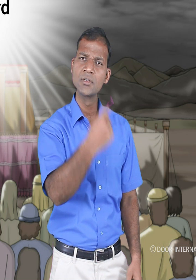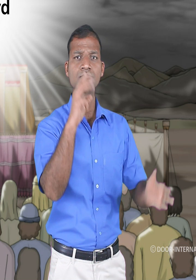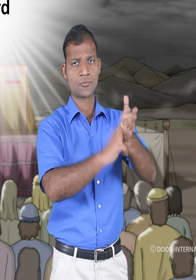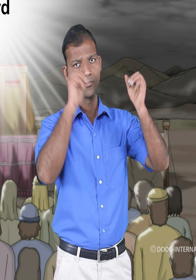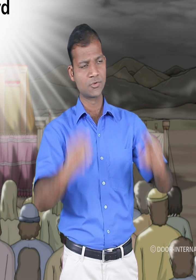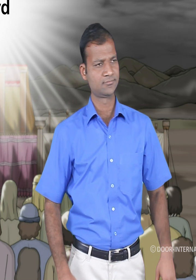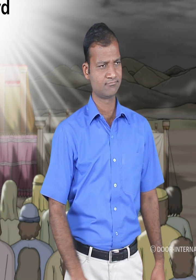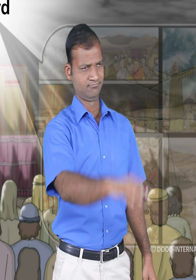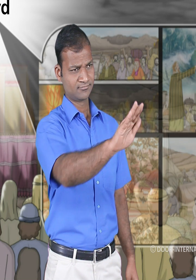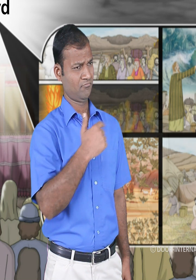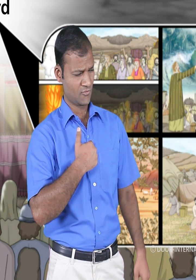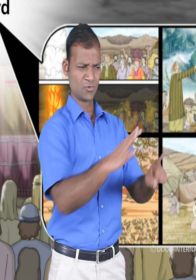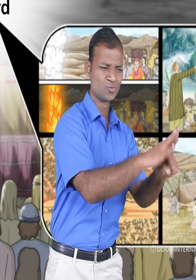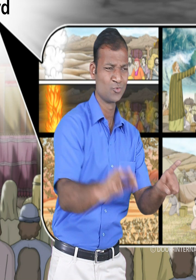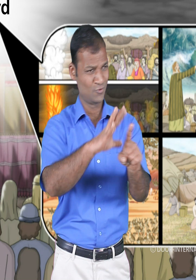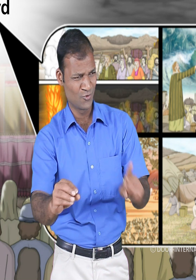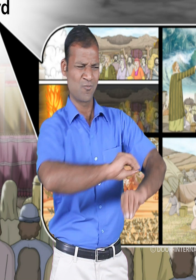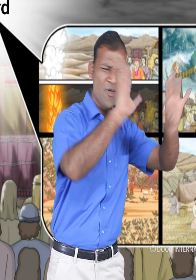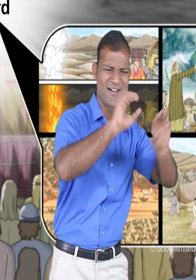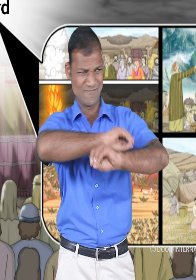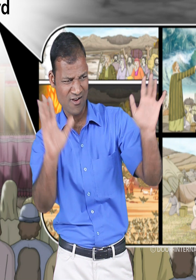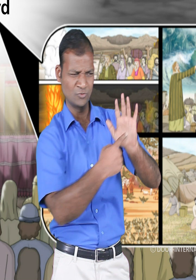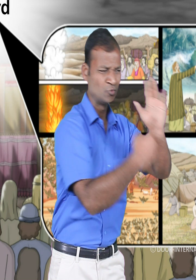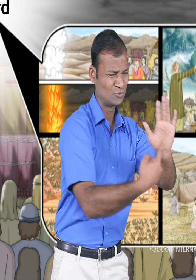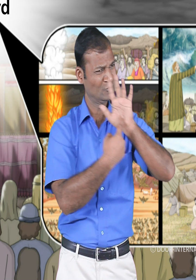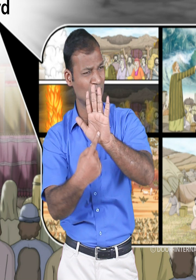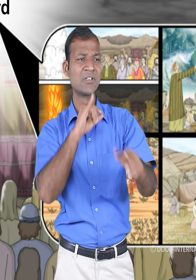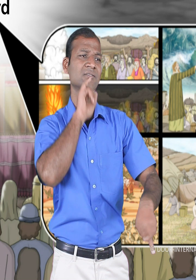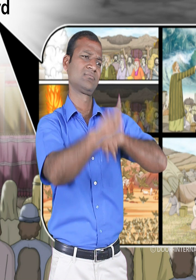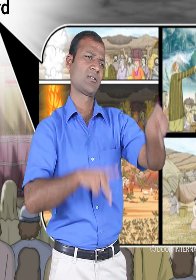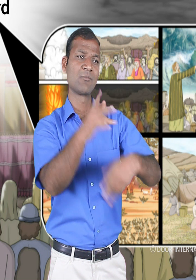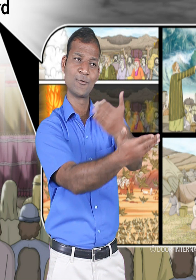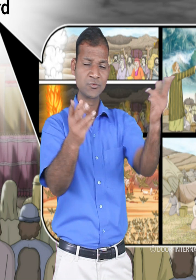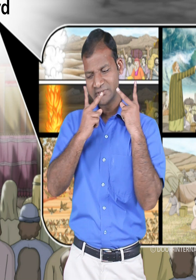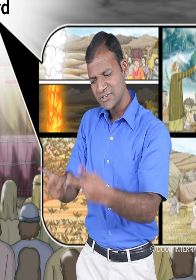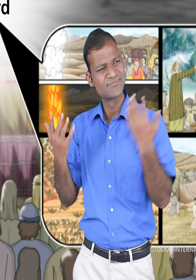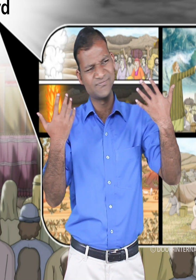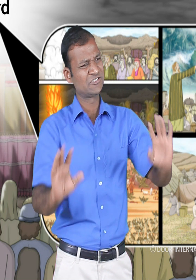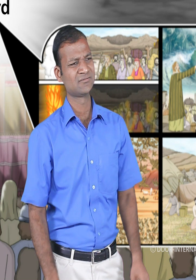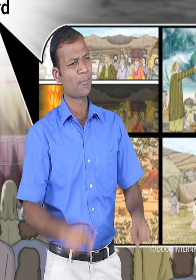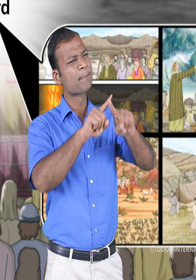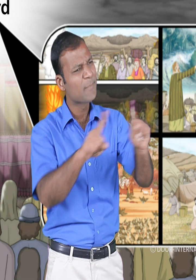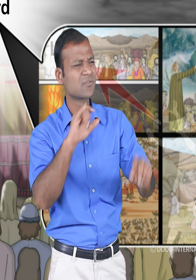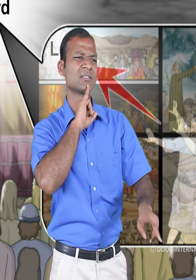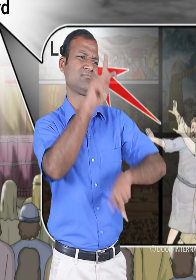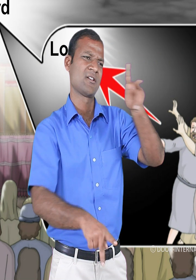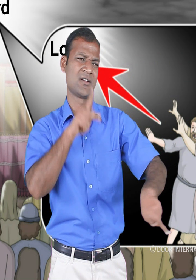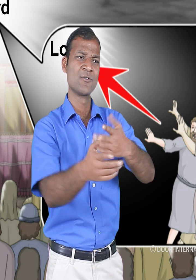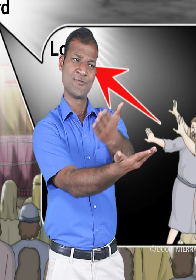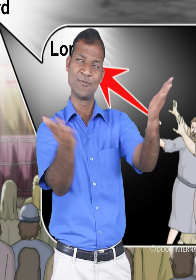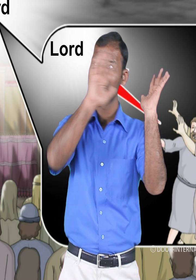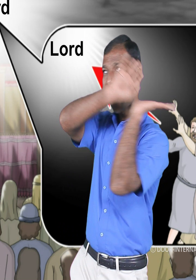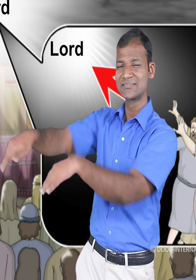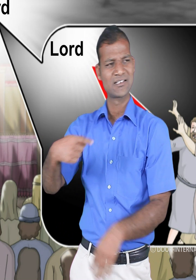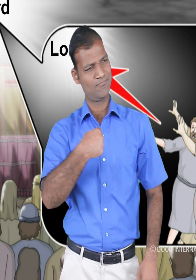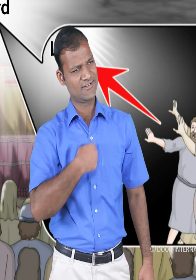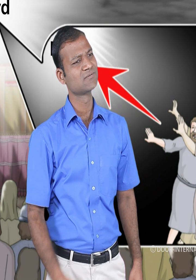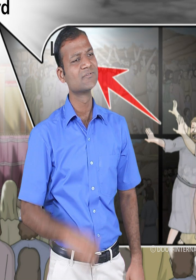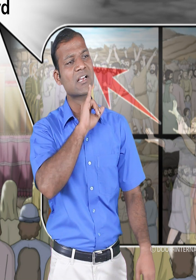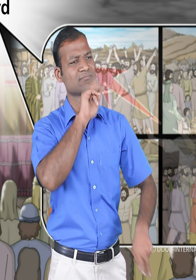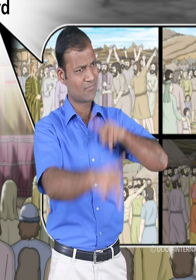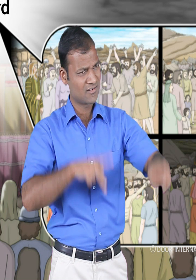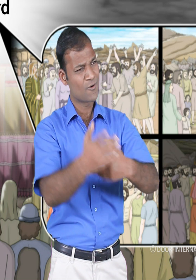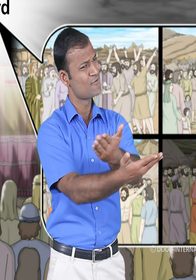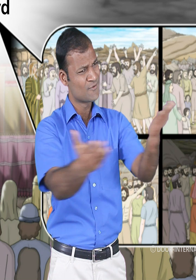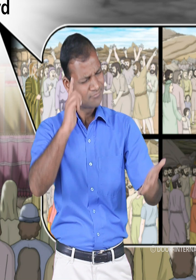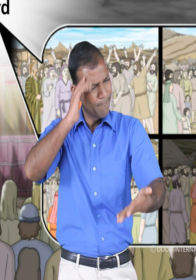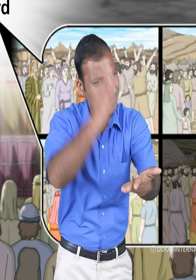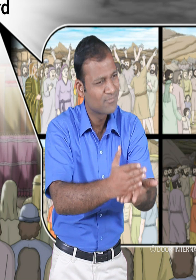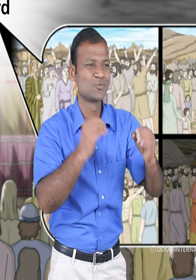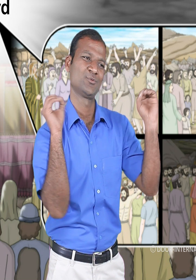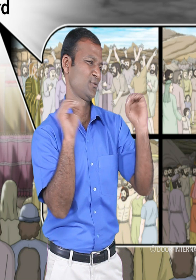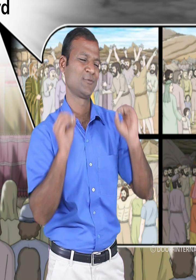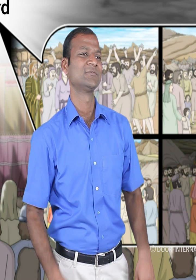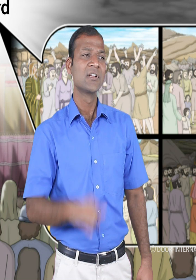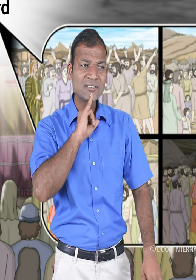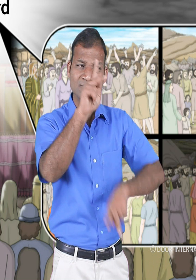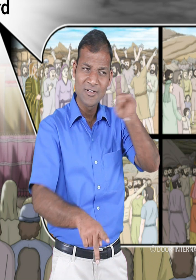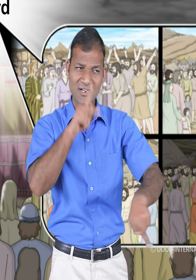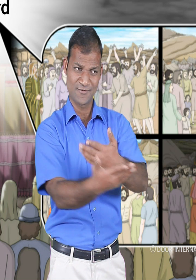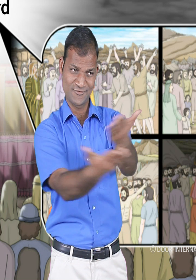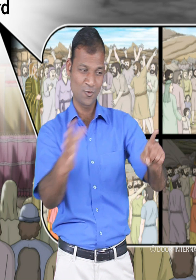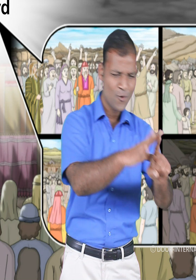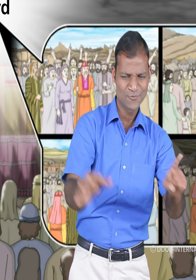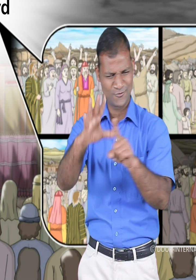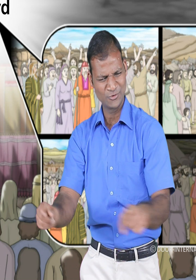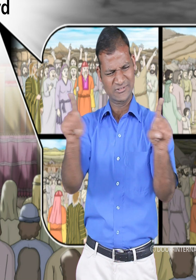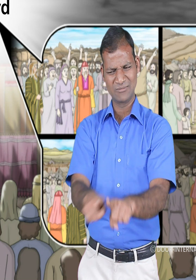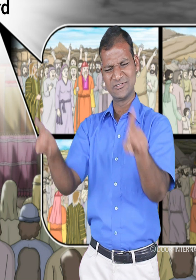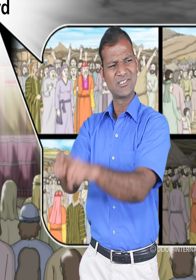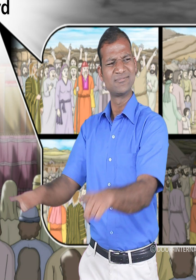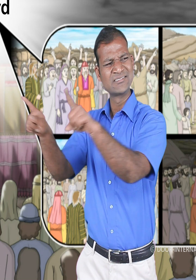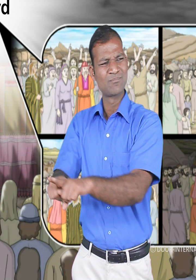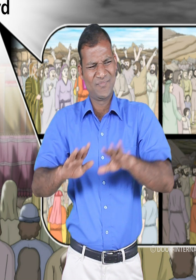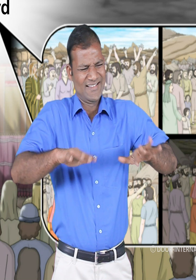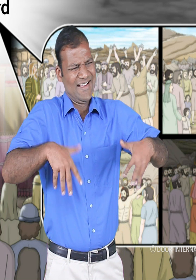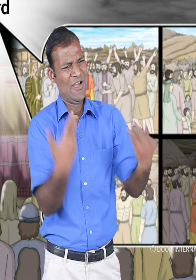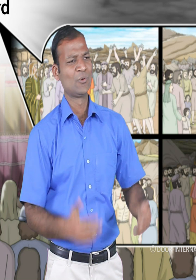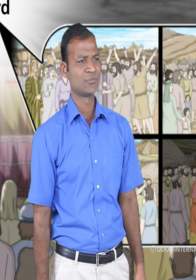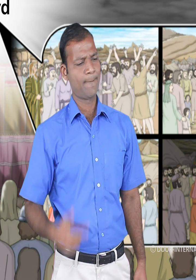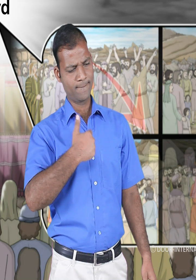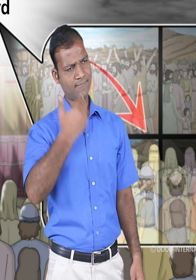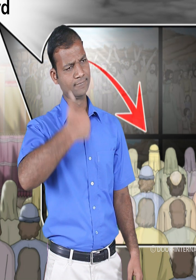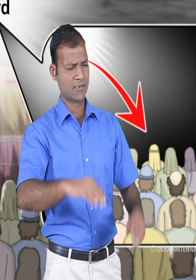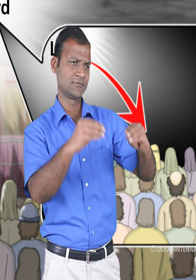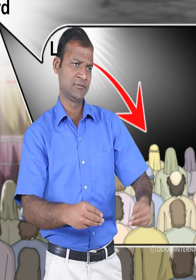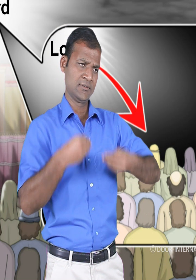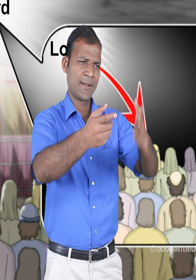How long will they refuse to believe in Me, despite all the signs I have performed among them?